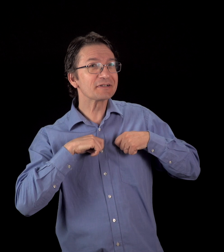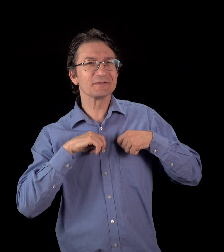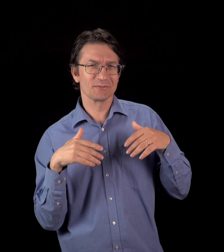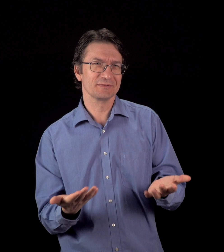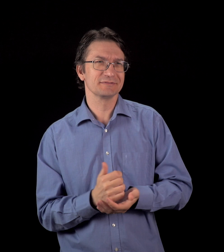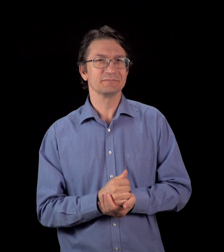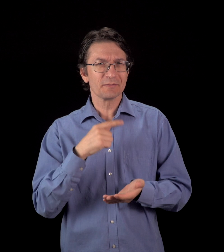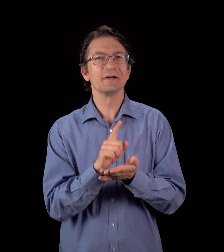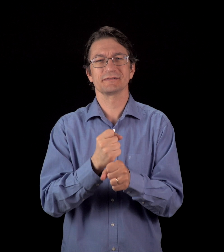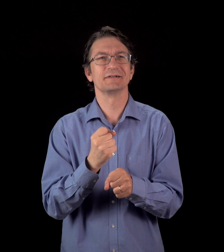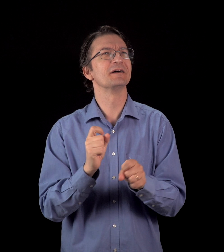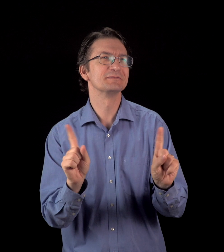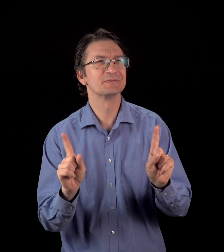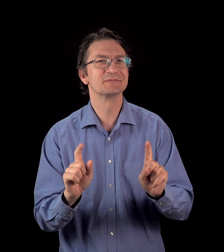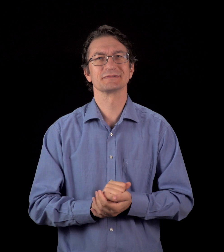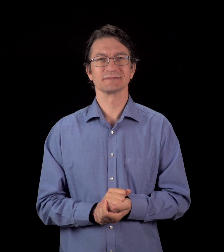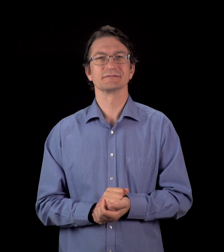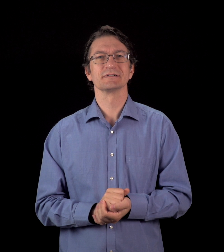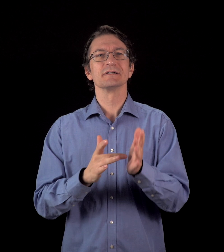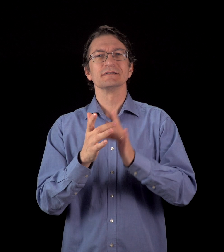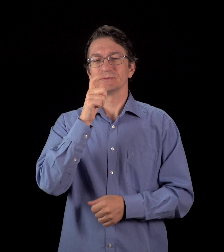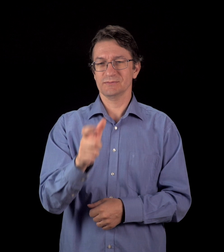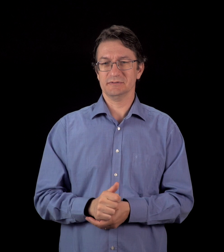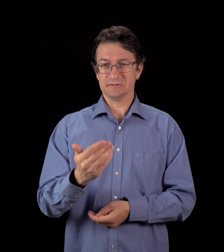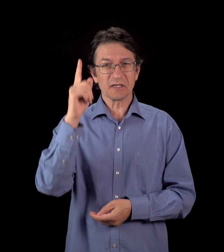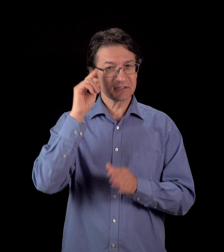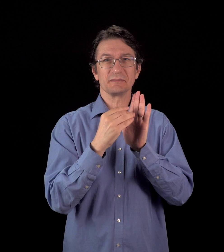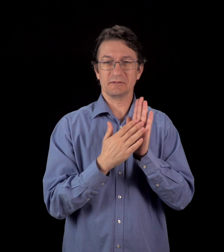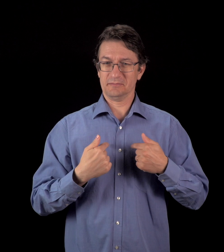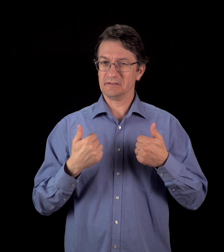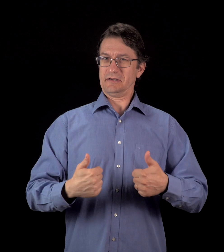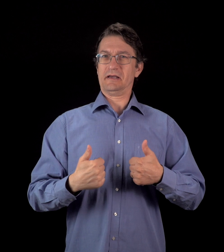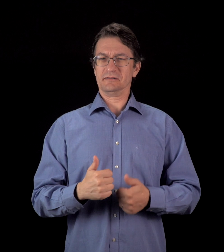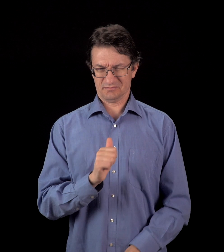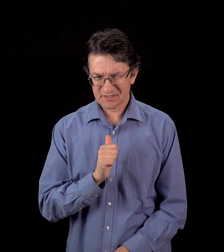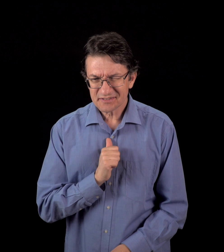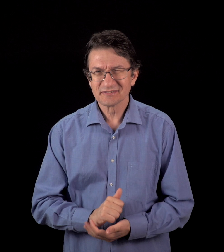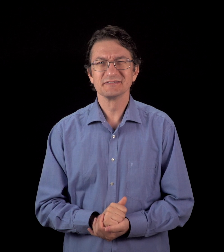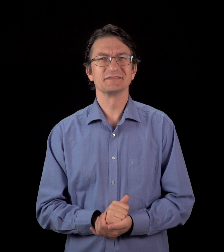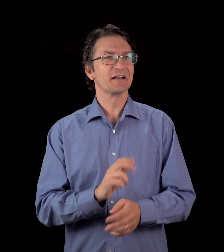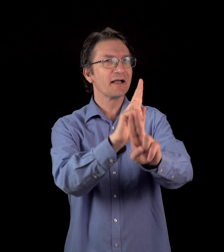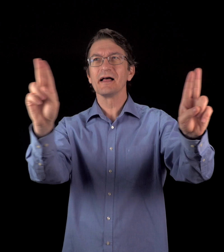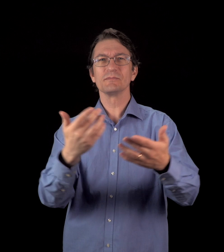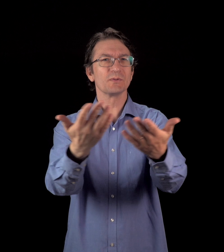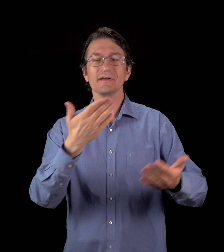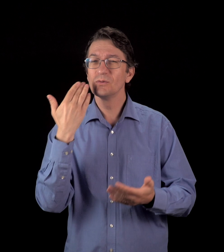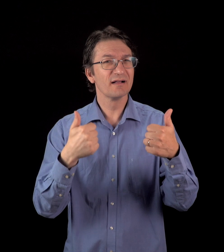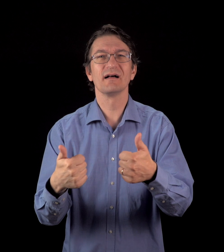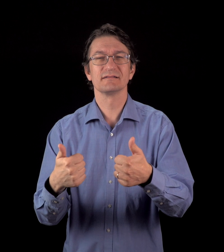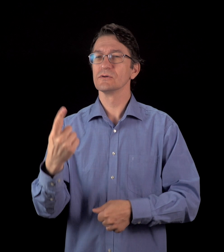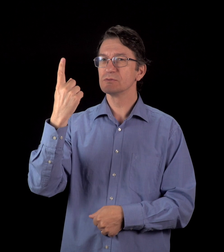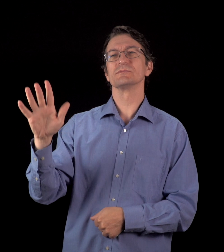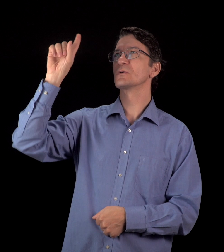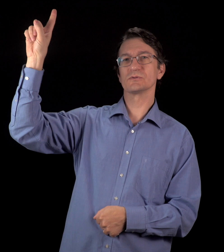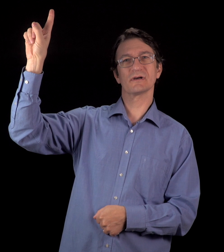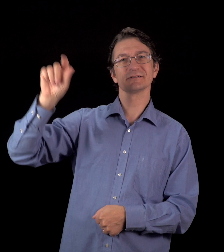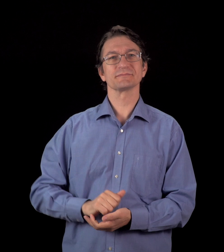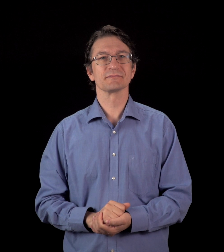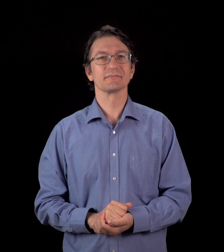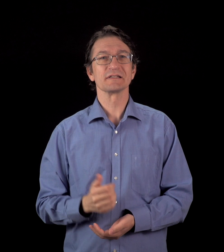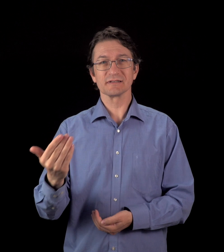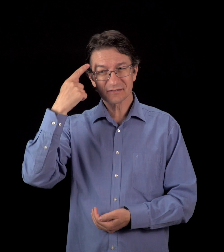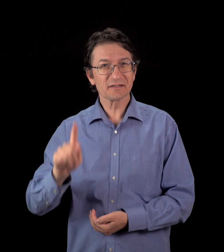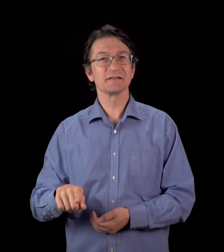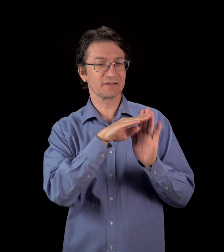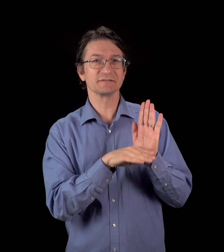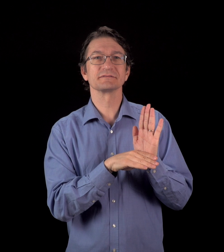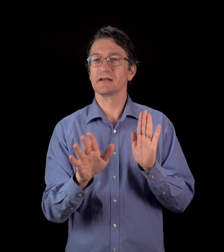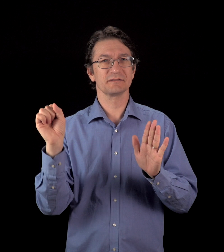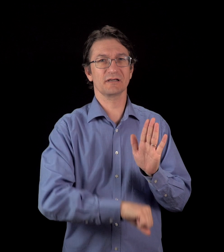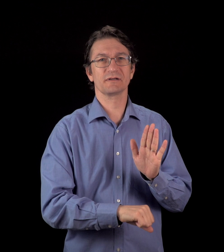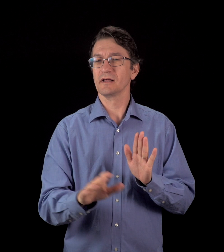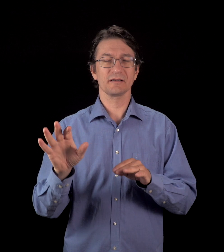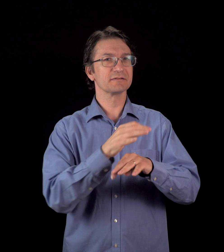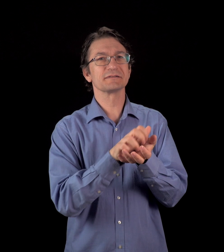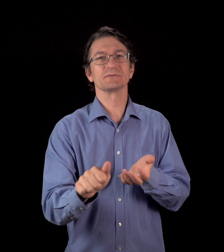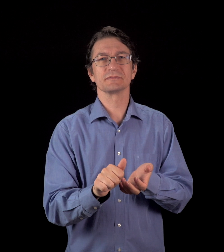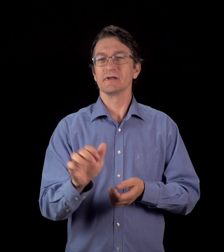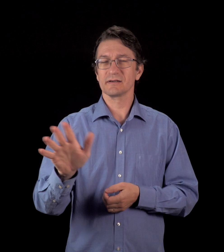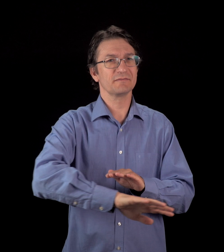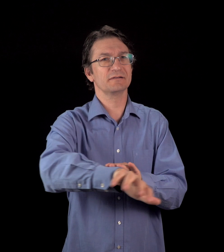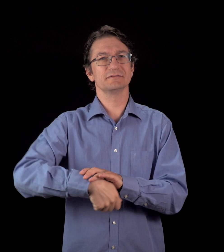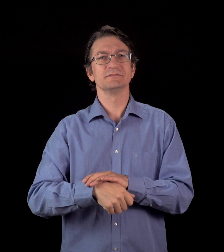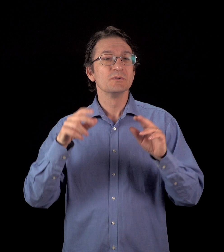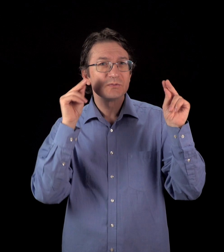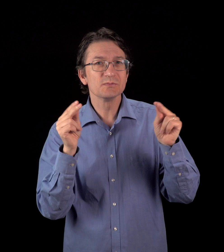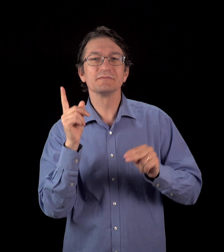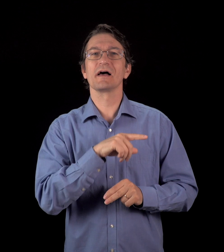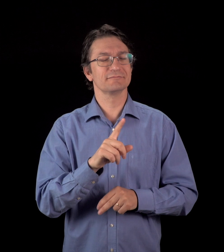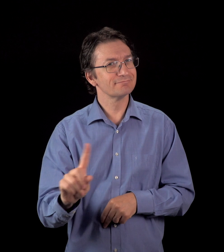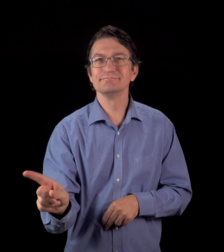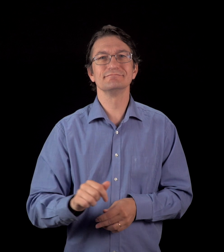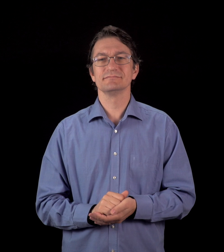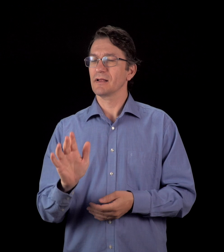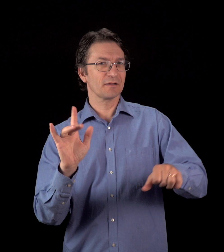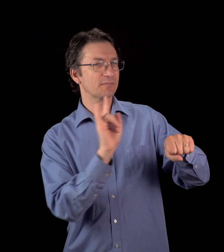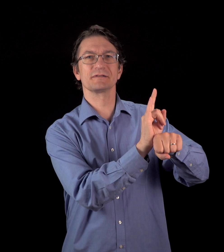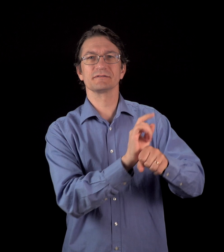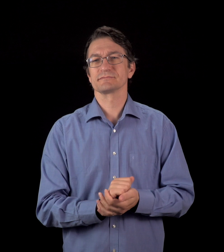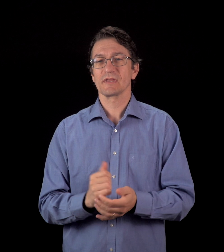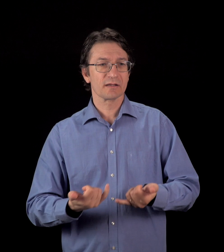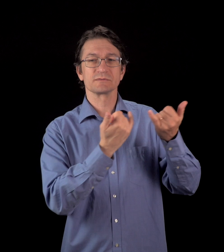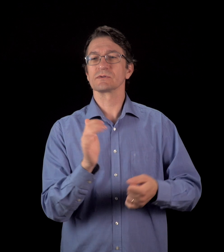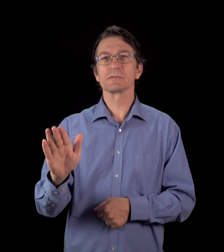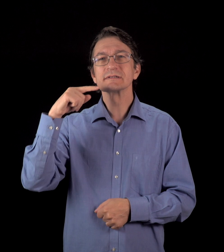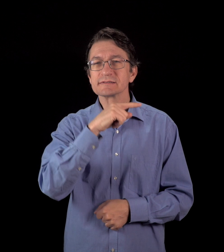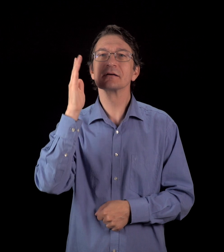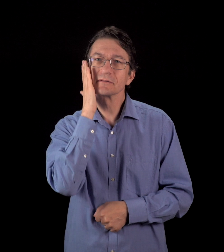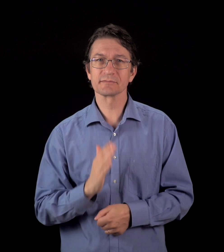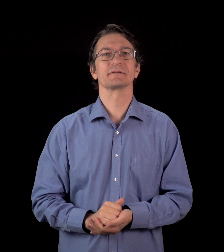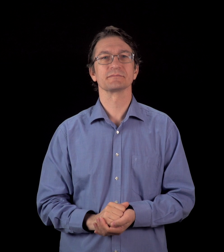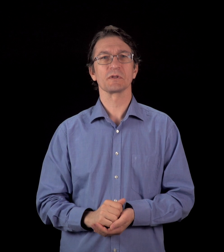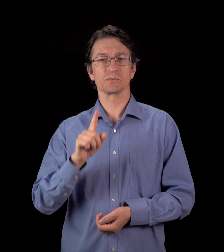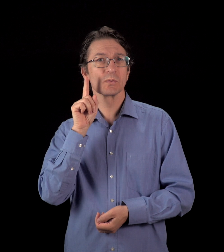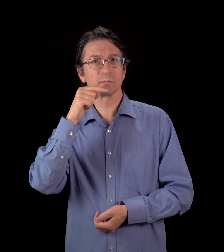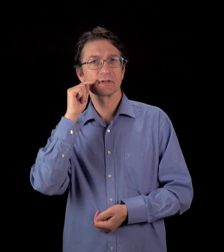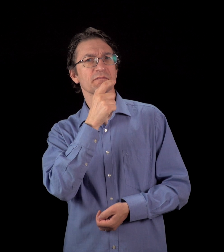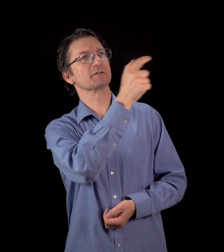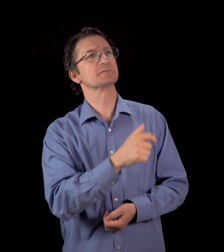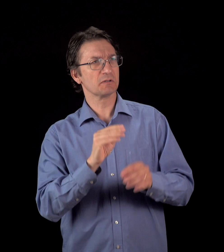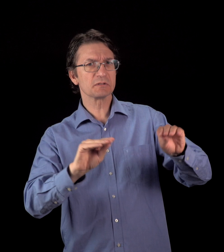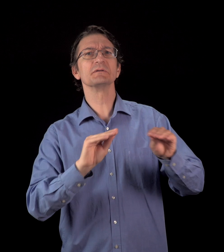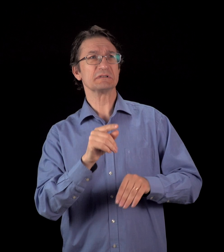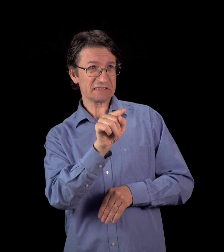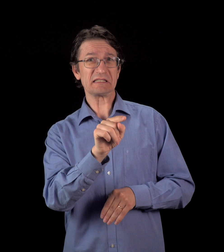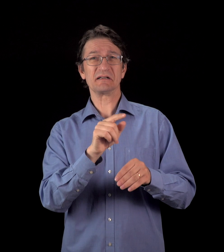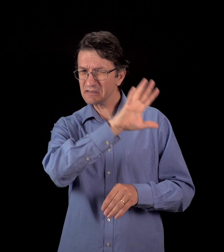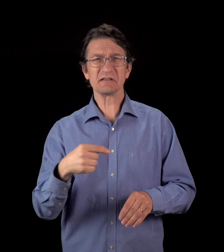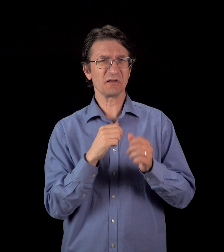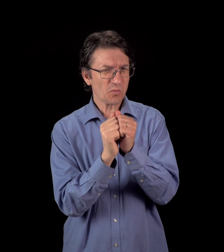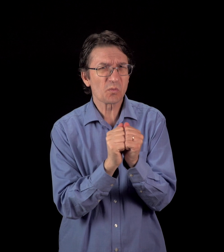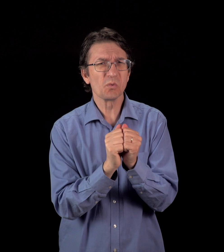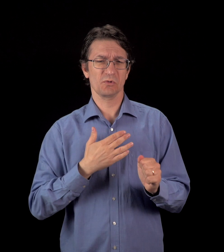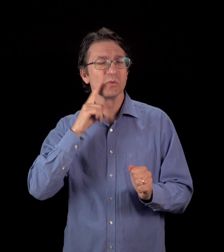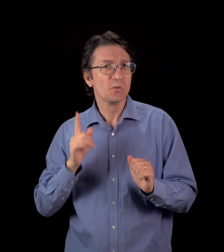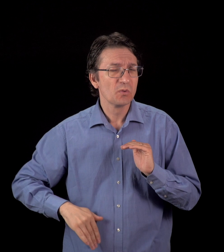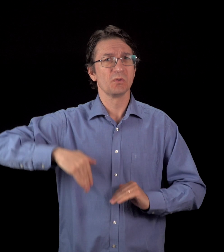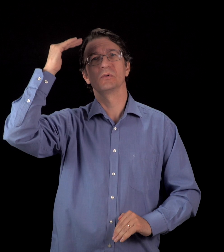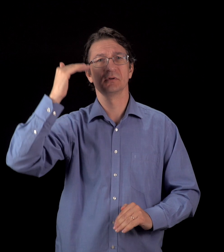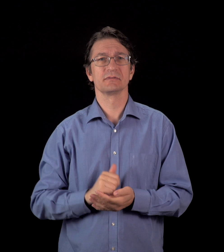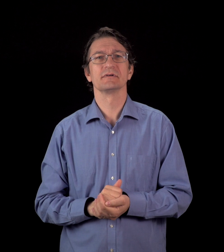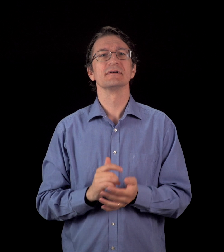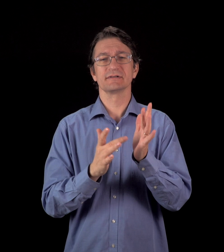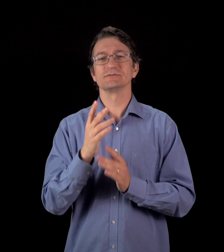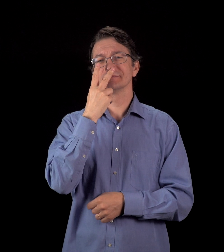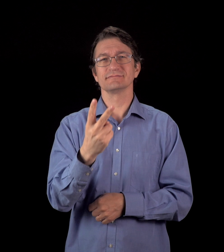You know the commandments: ‘Do not murder, do not commit adultery, do not steal, do not bear false witness, do not cheat others, honor your father and mother.’” “Teacher,” he replied, “all these I have kept from my youth.”